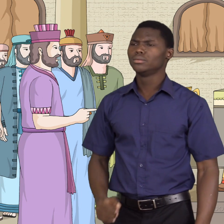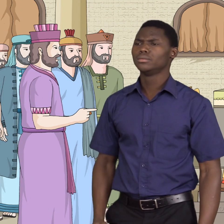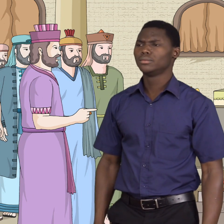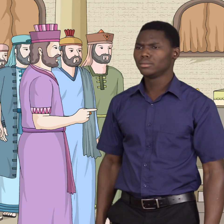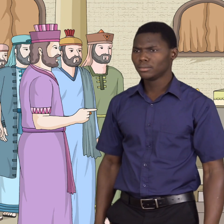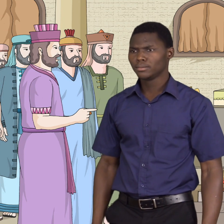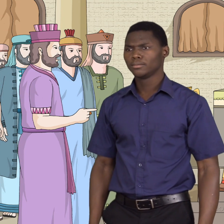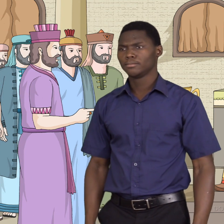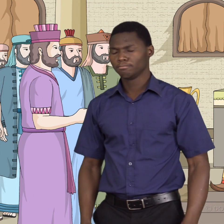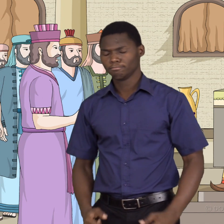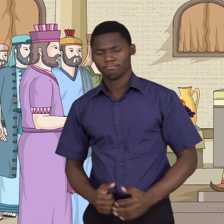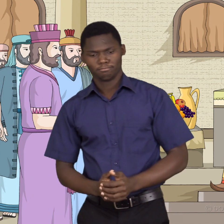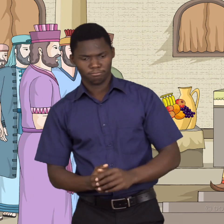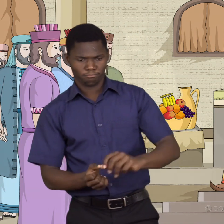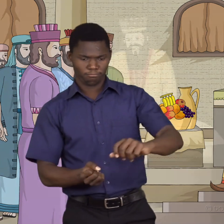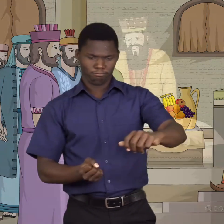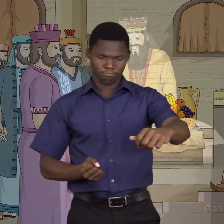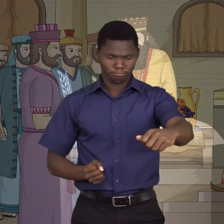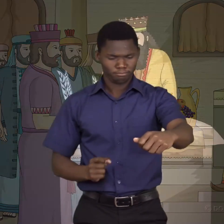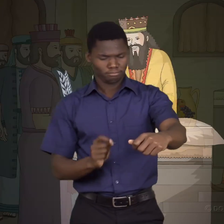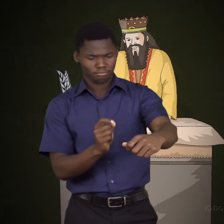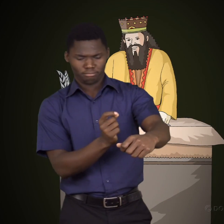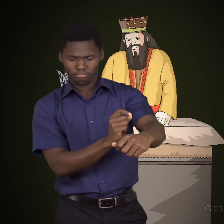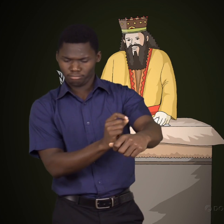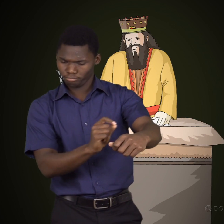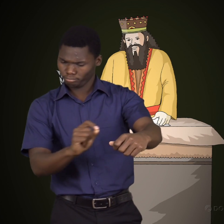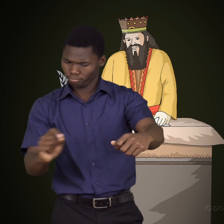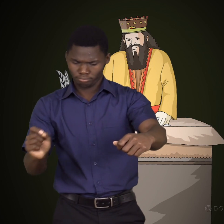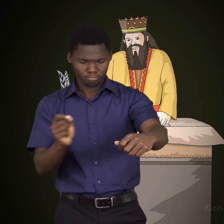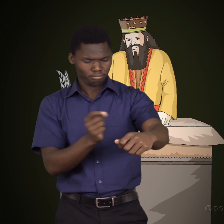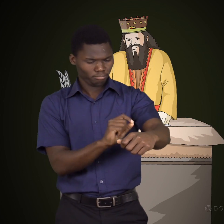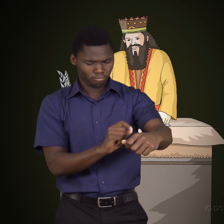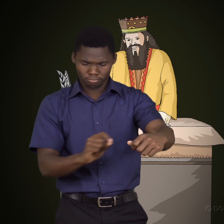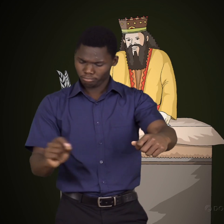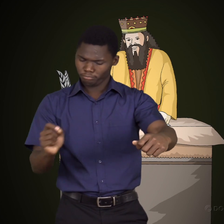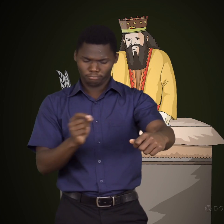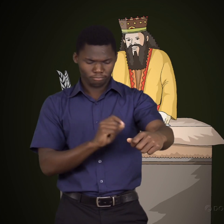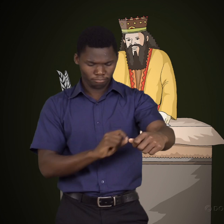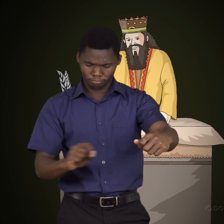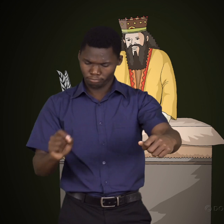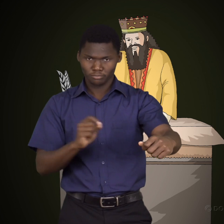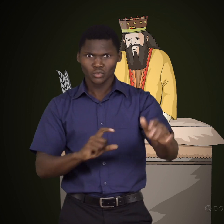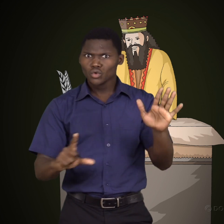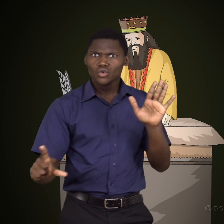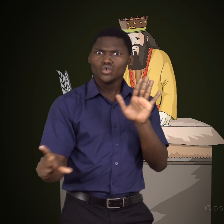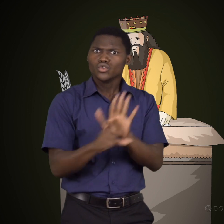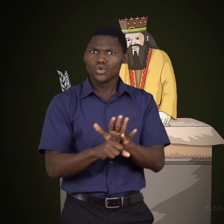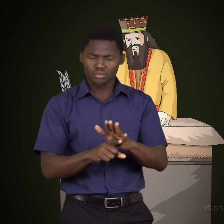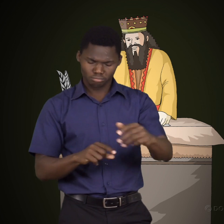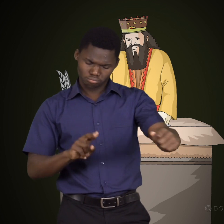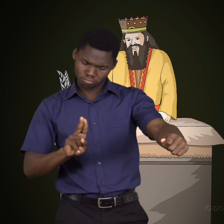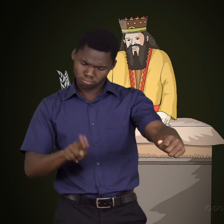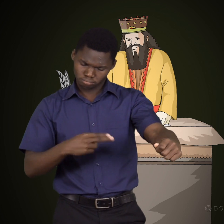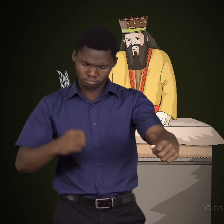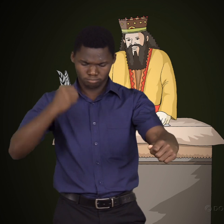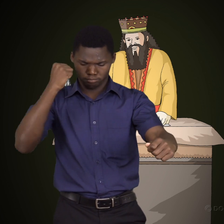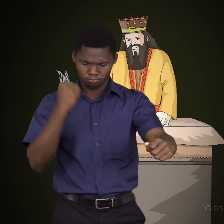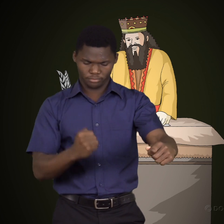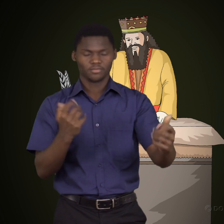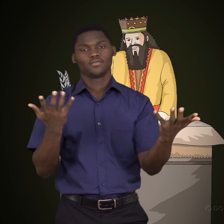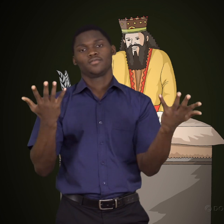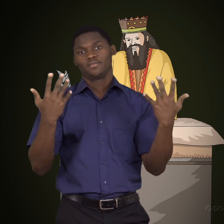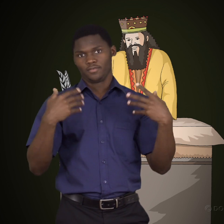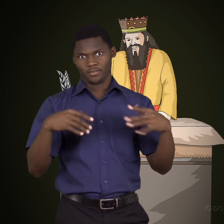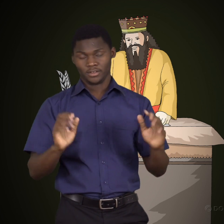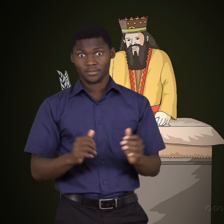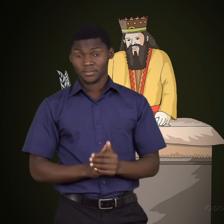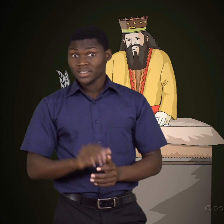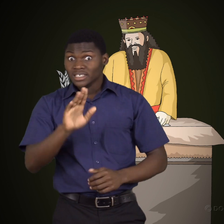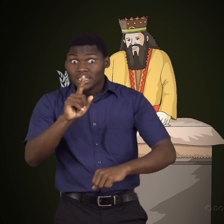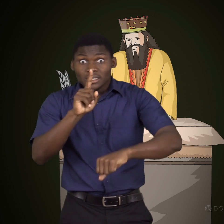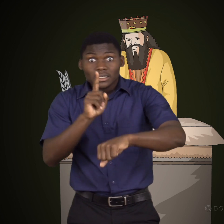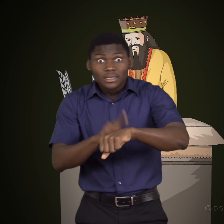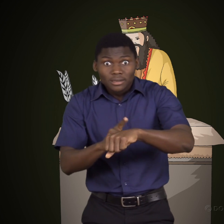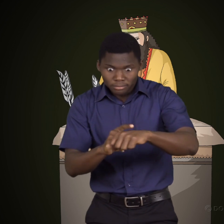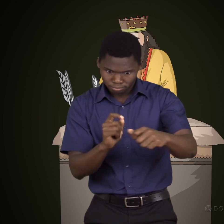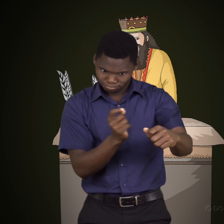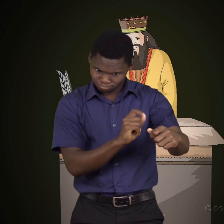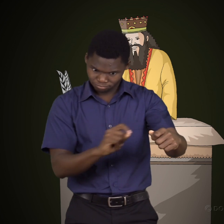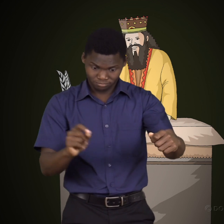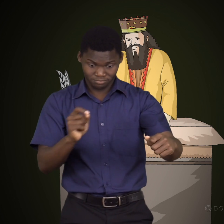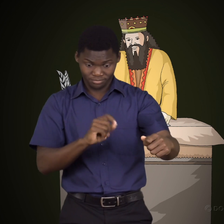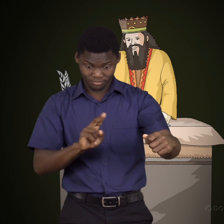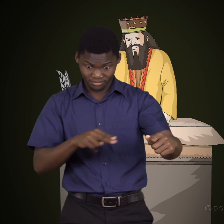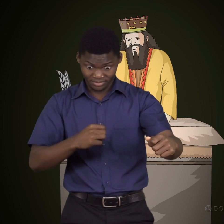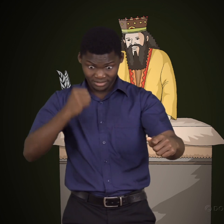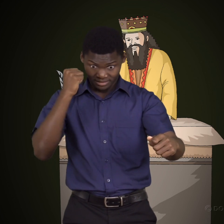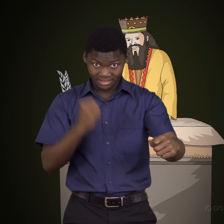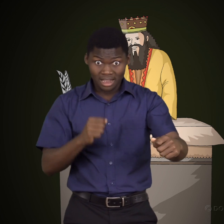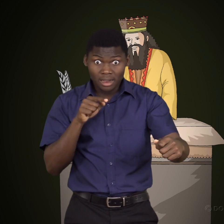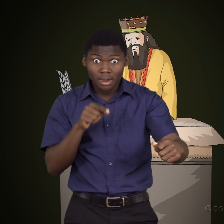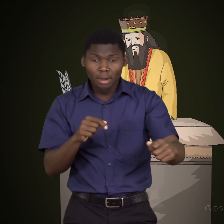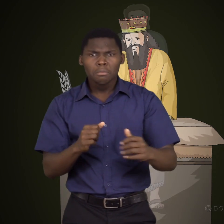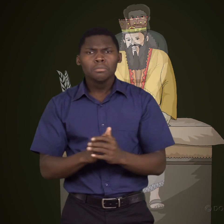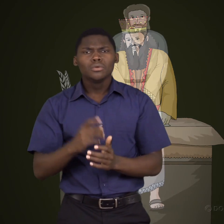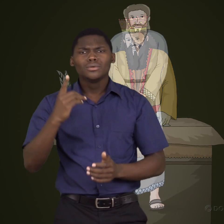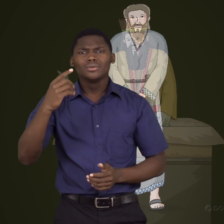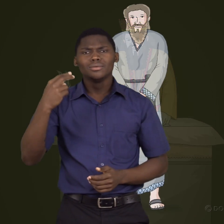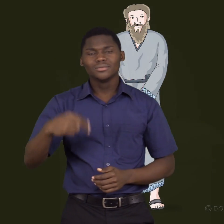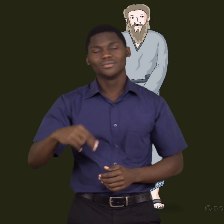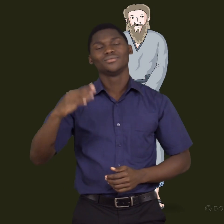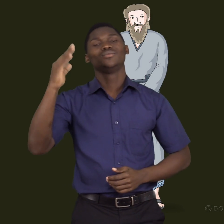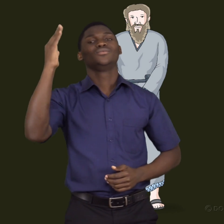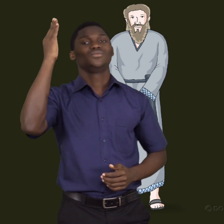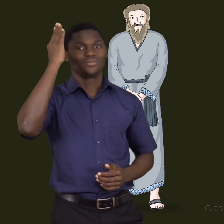Therefore King Darius signed the written decree.